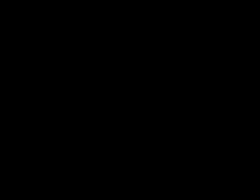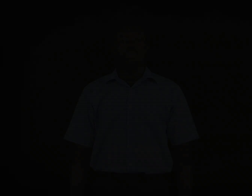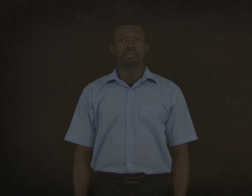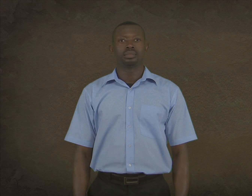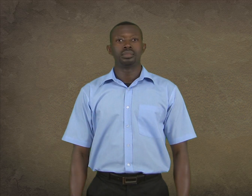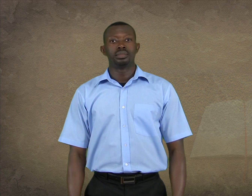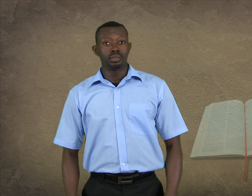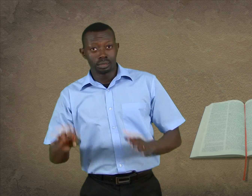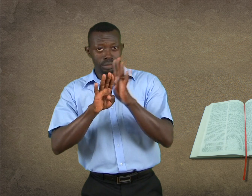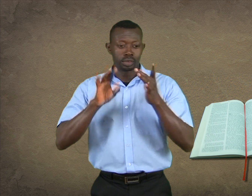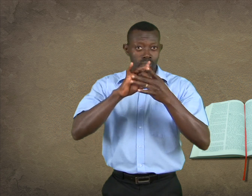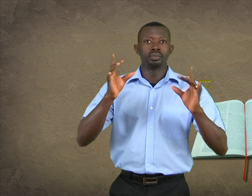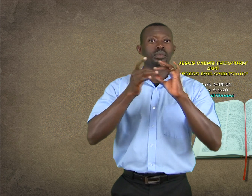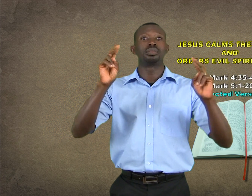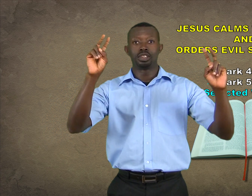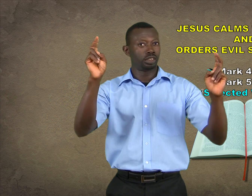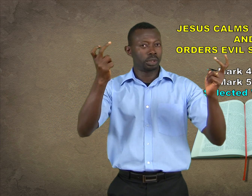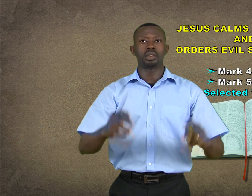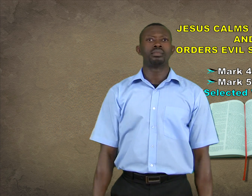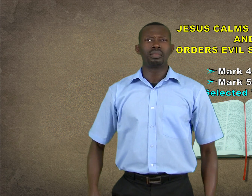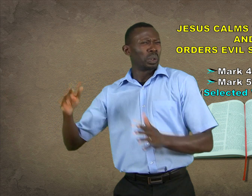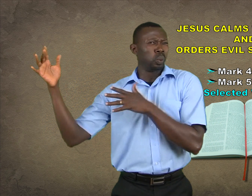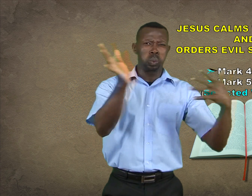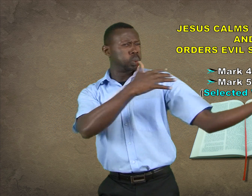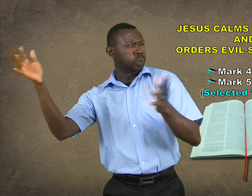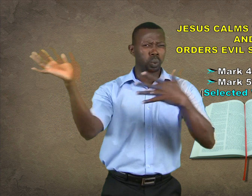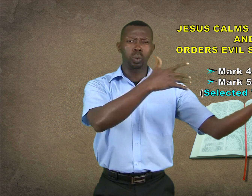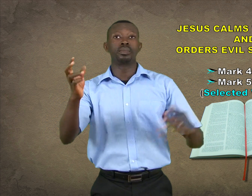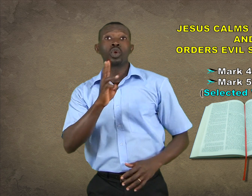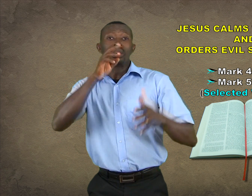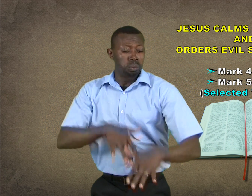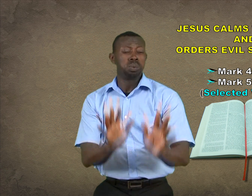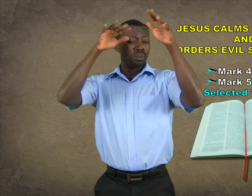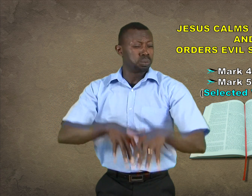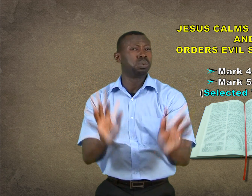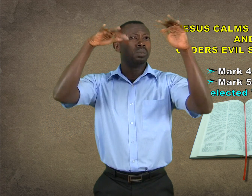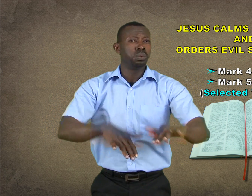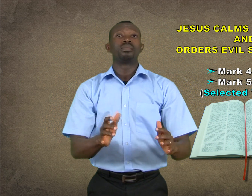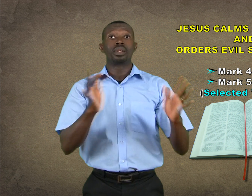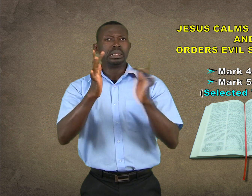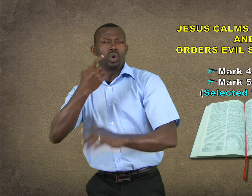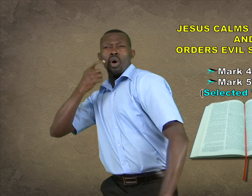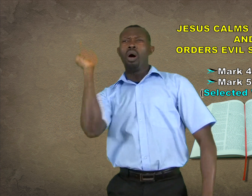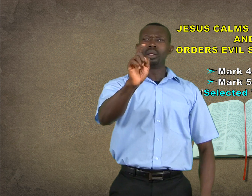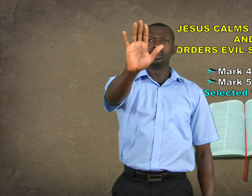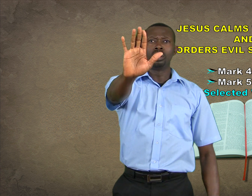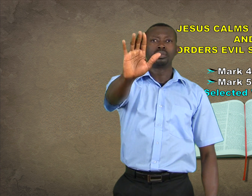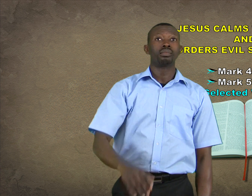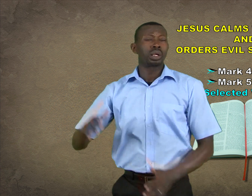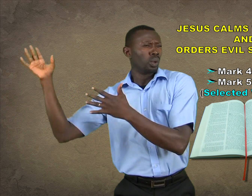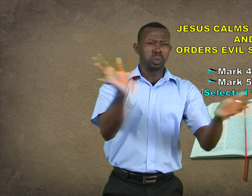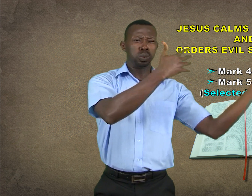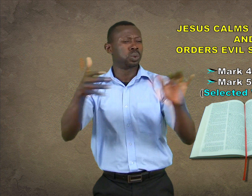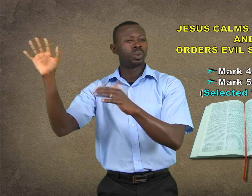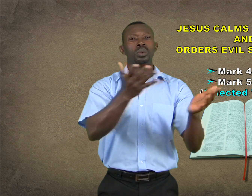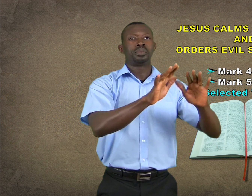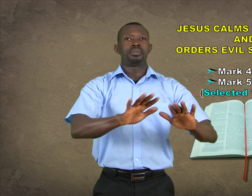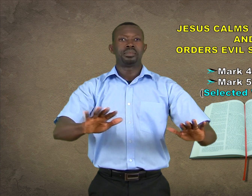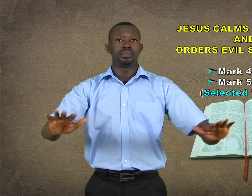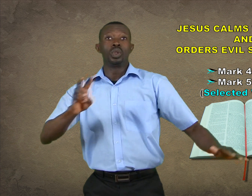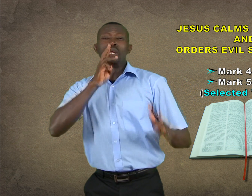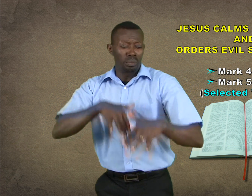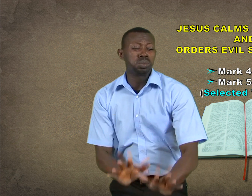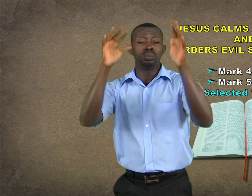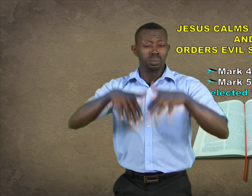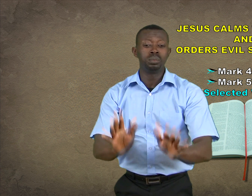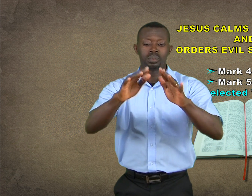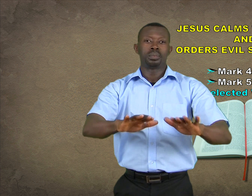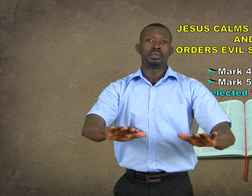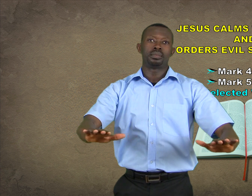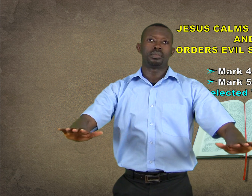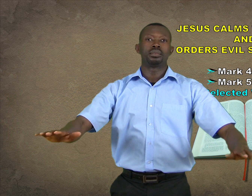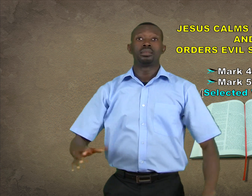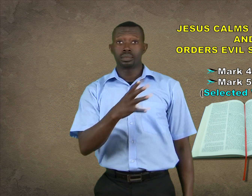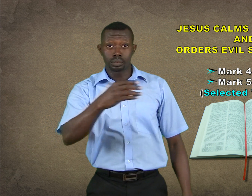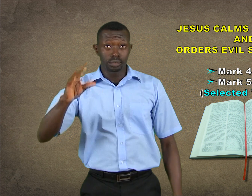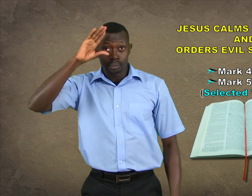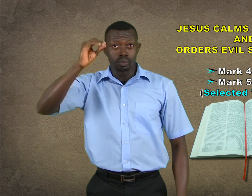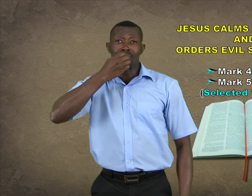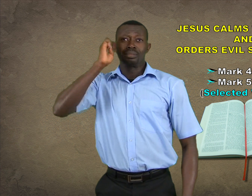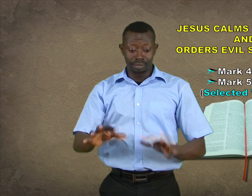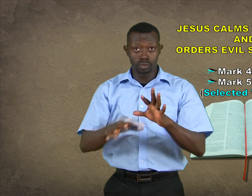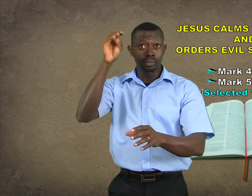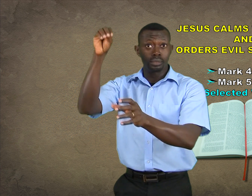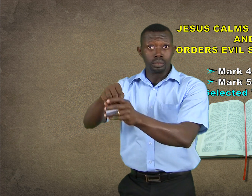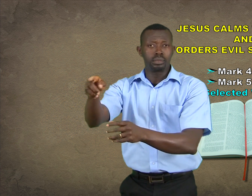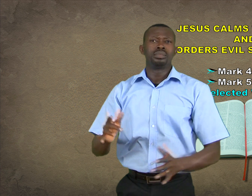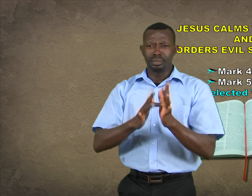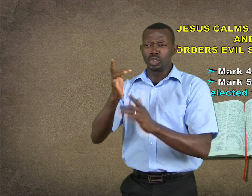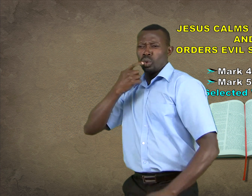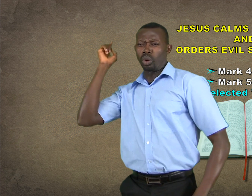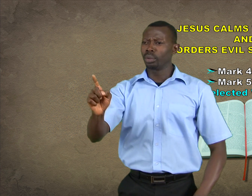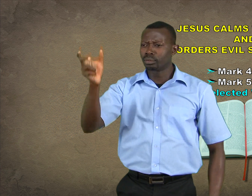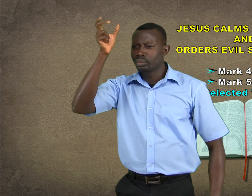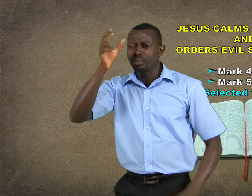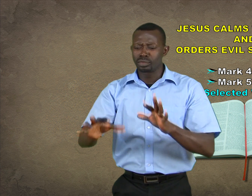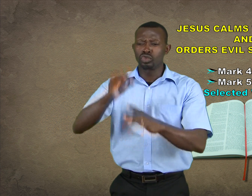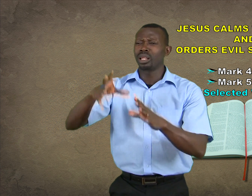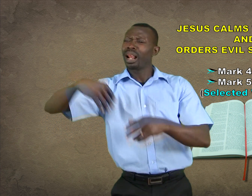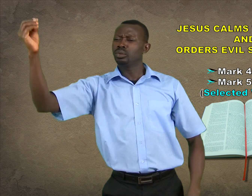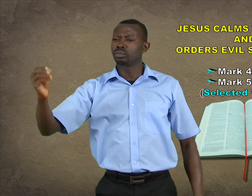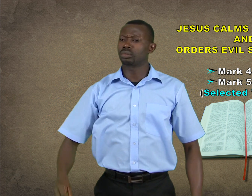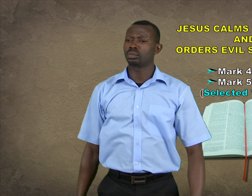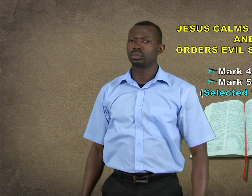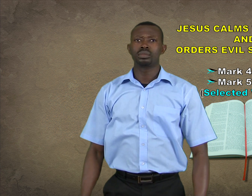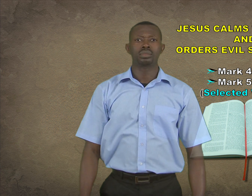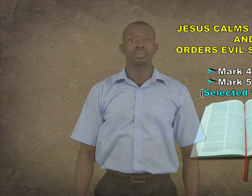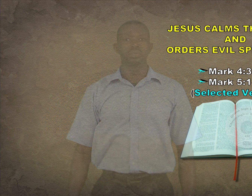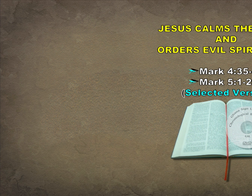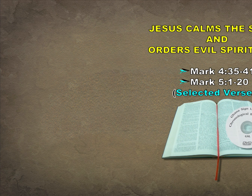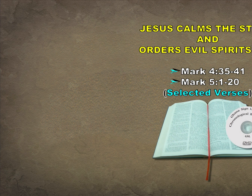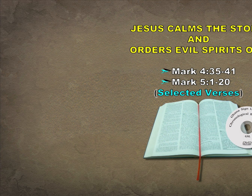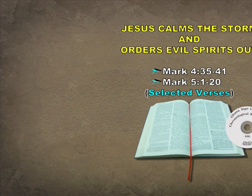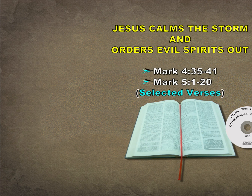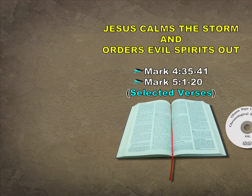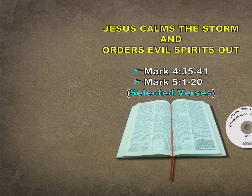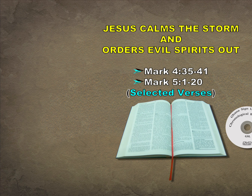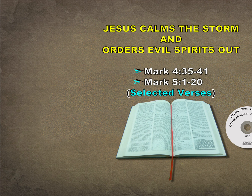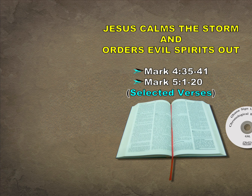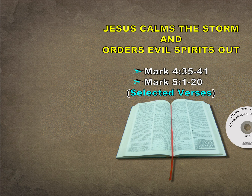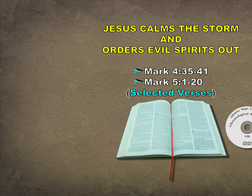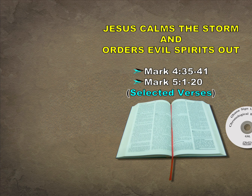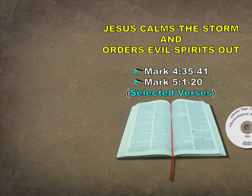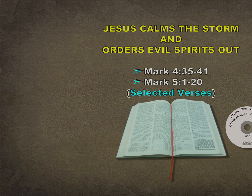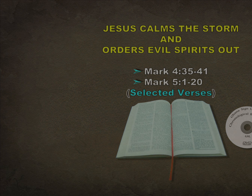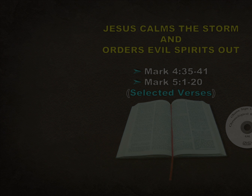Jesus calms the storm and orders bad spirits out